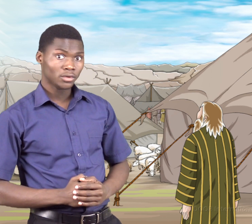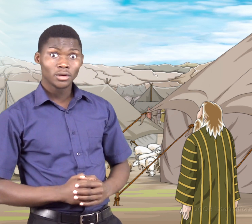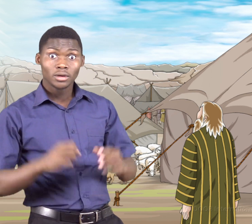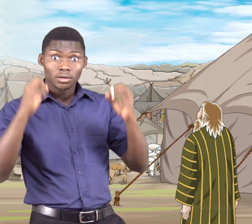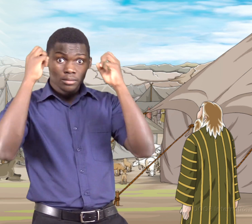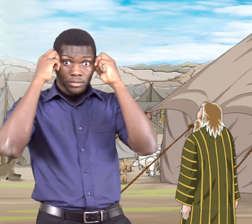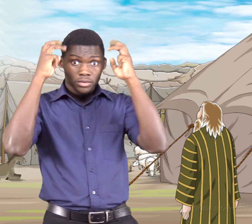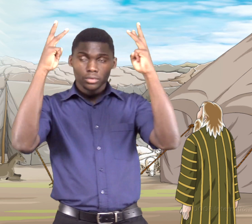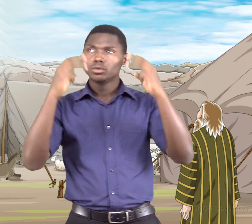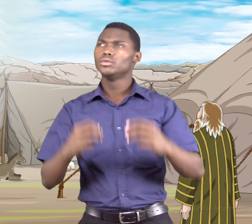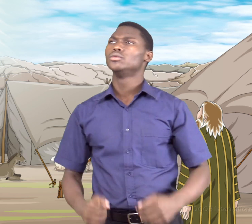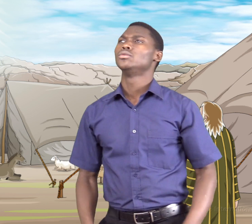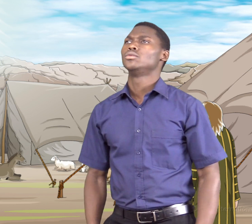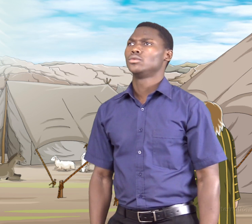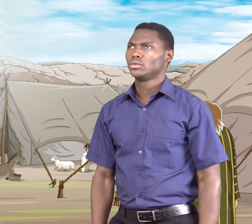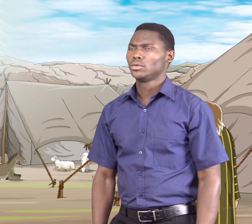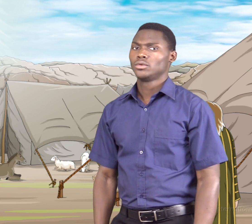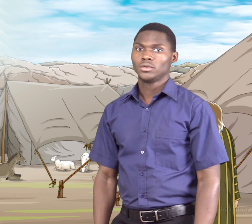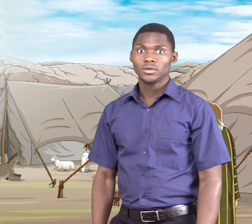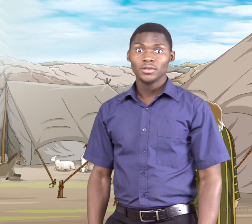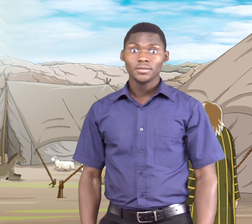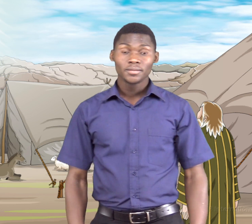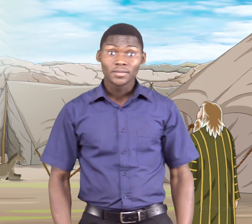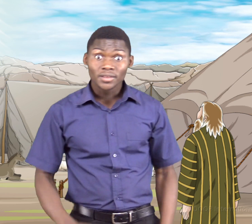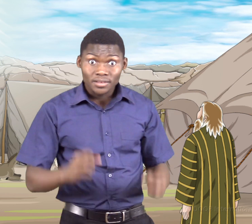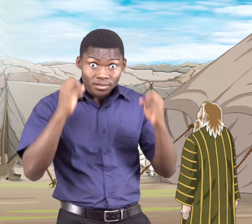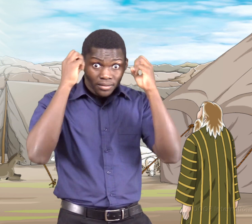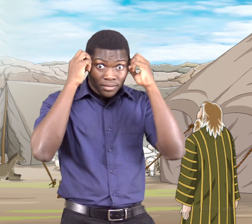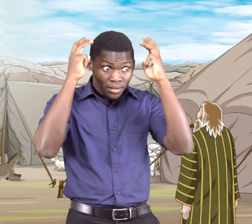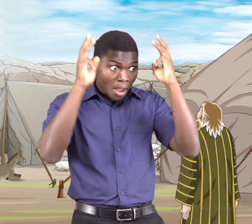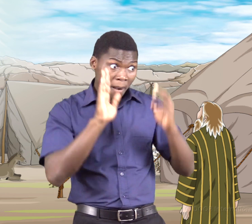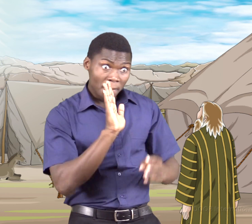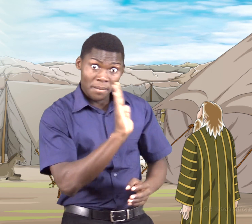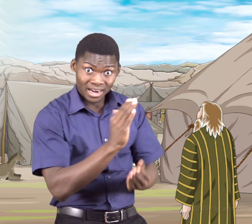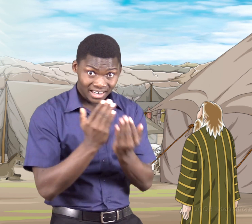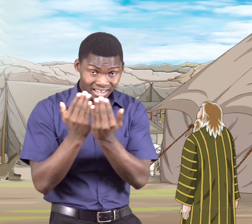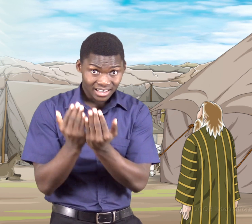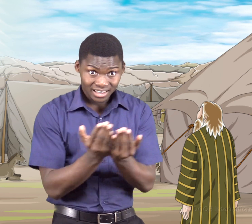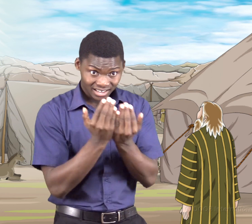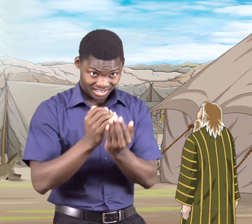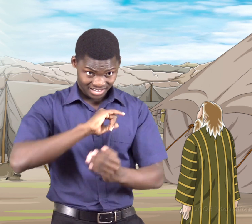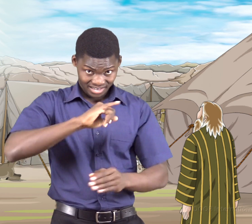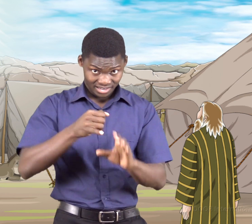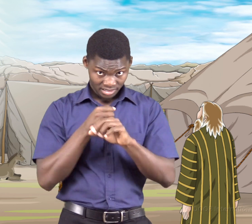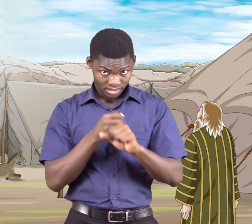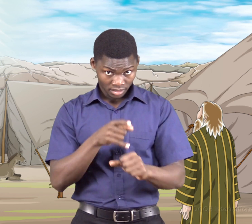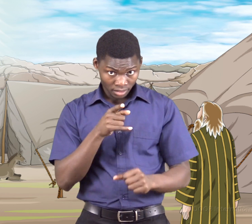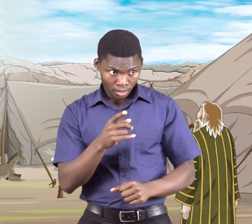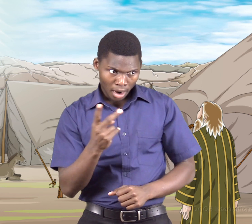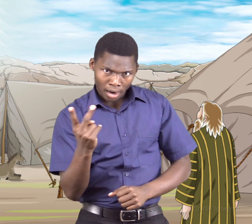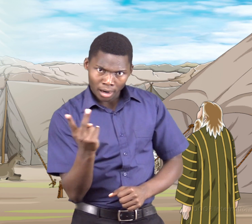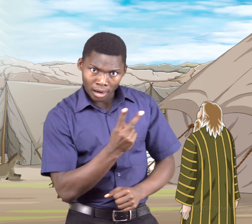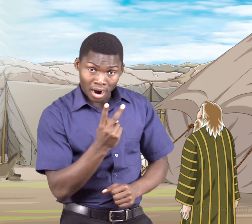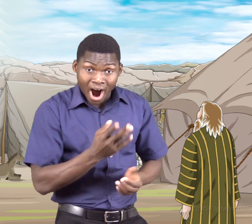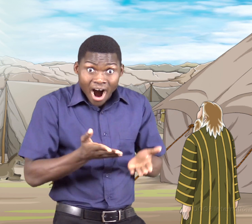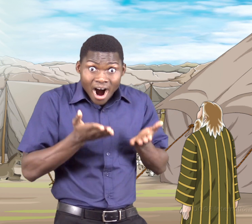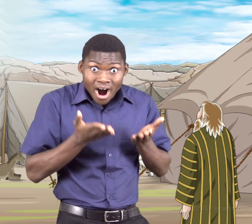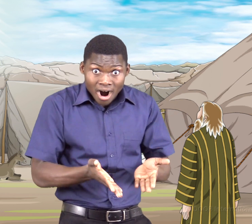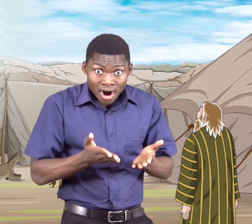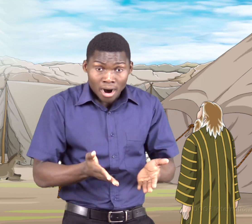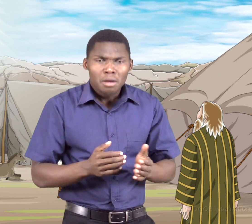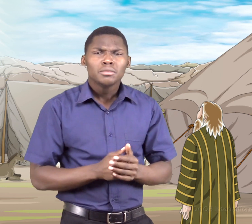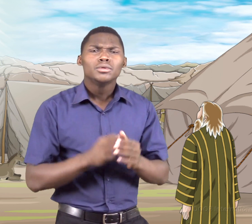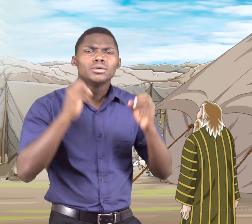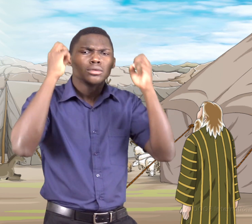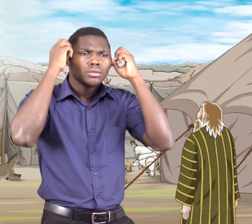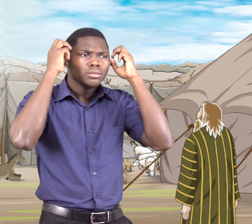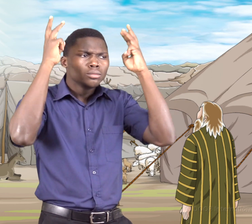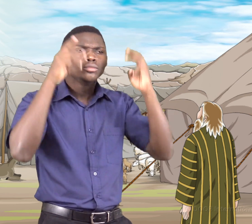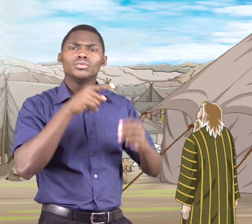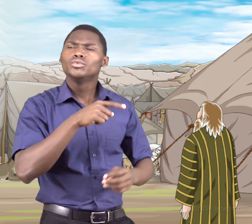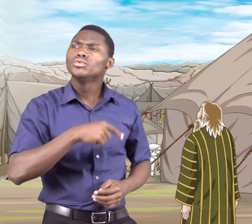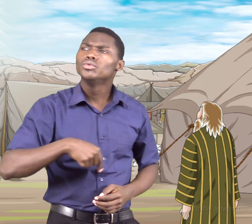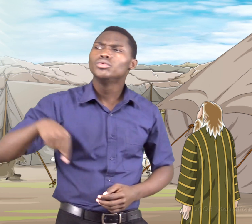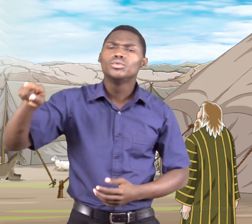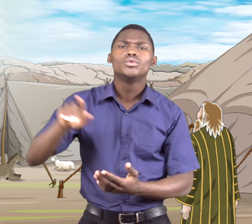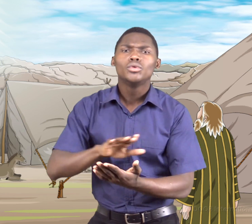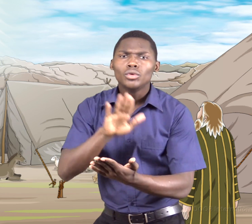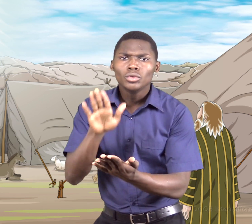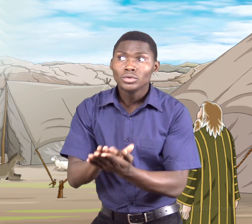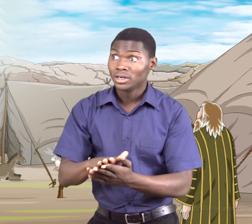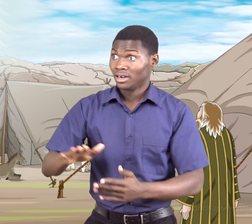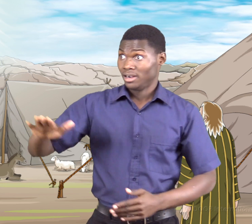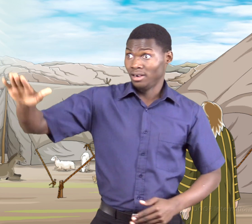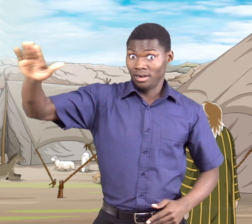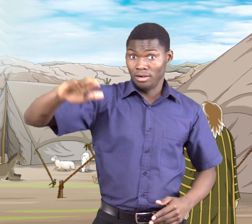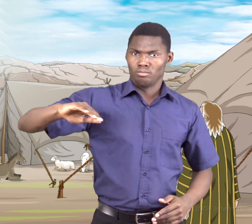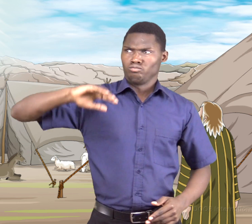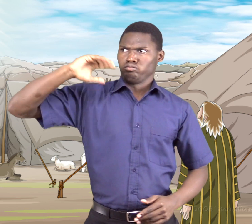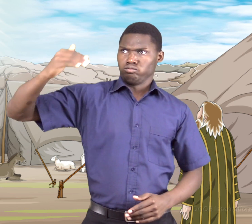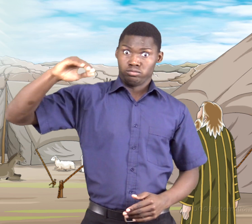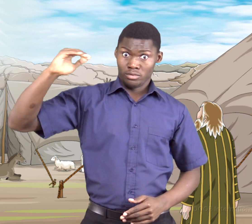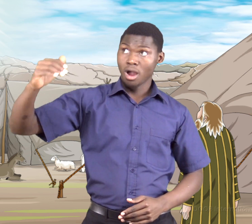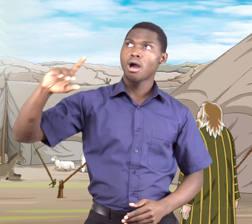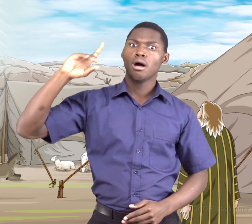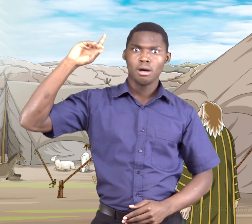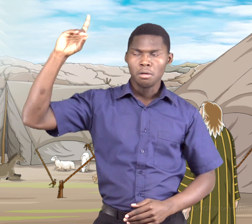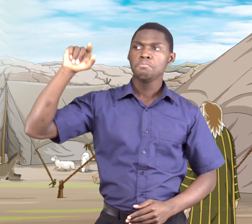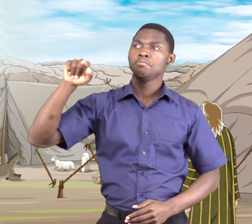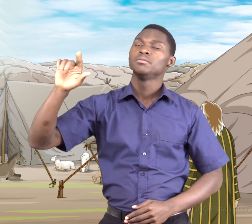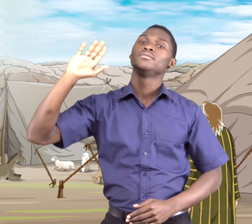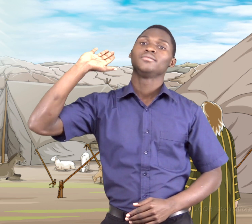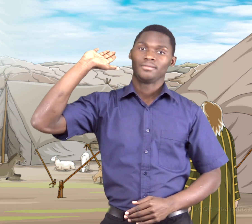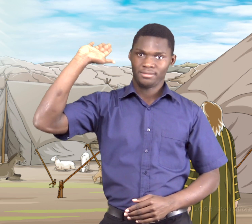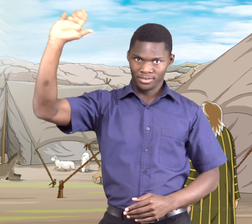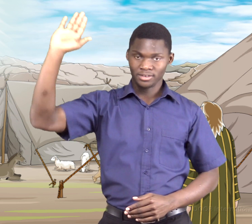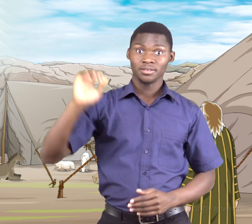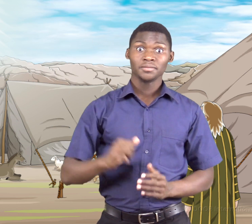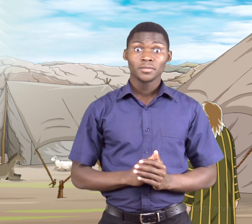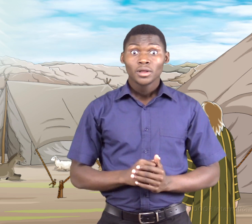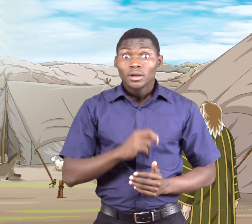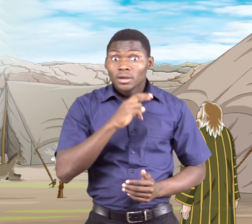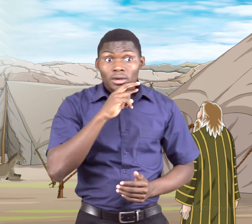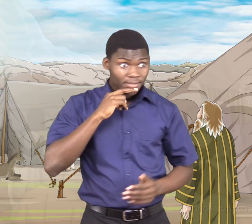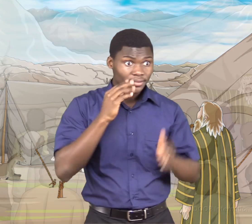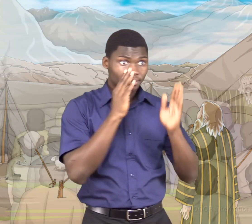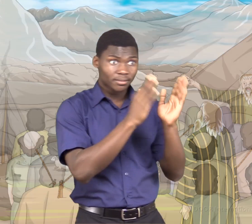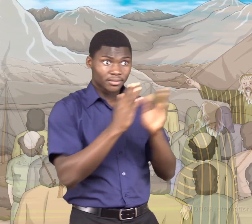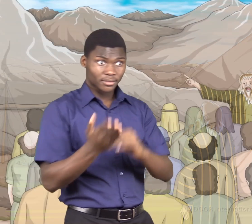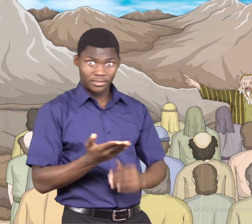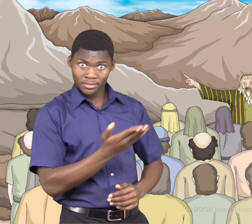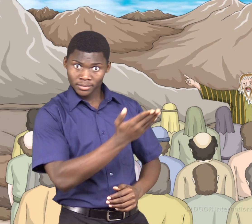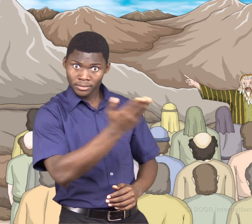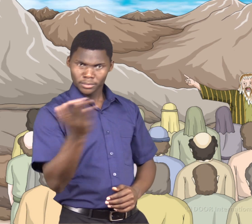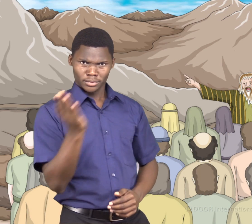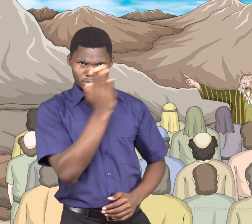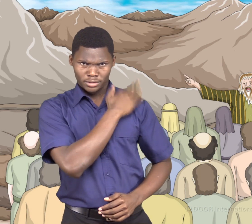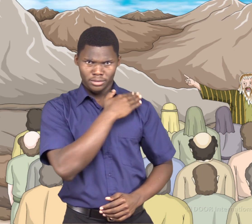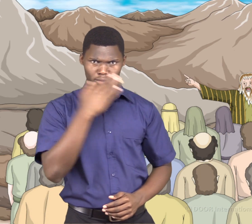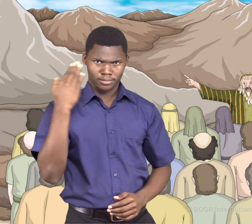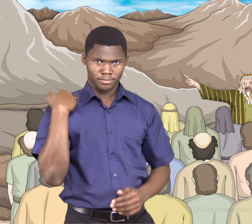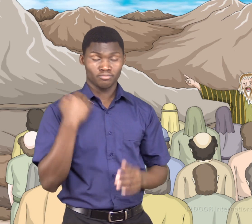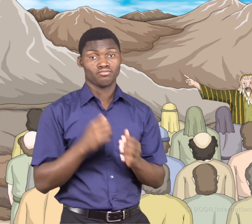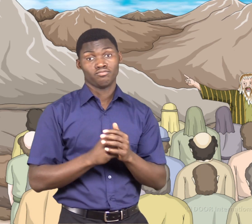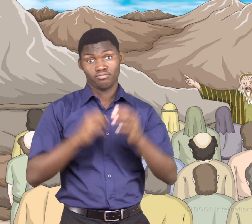So Moses set out with Joshua his attendant and went up on the mountain of God.